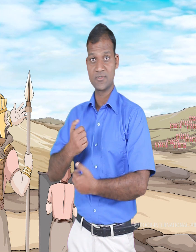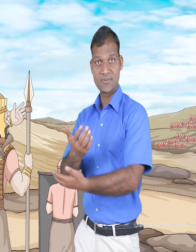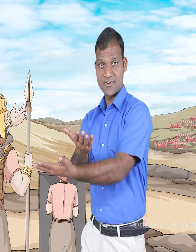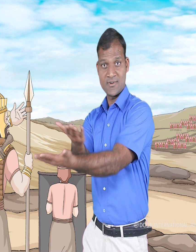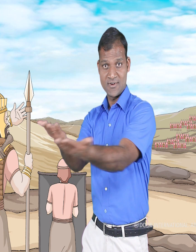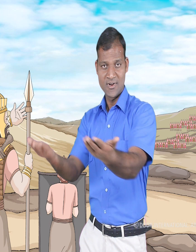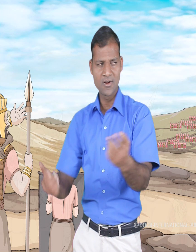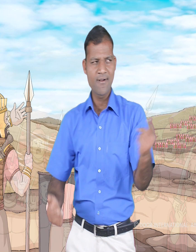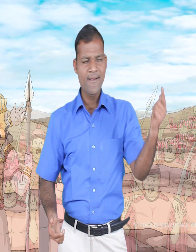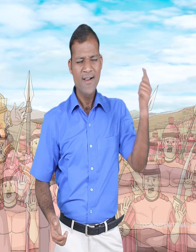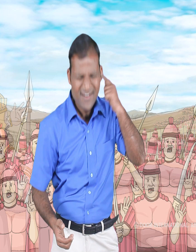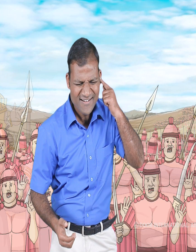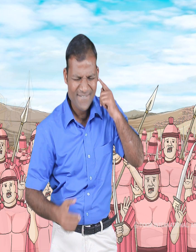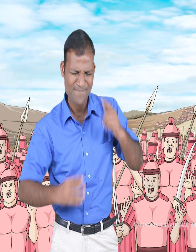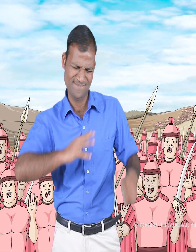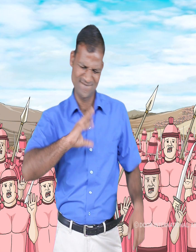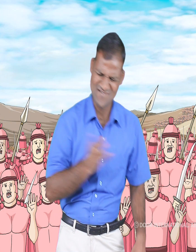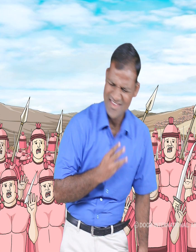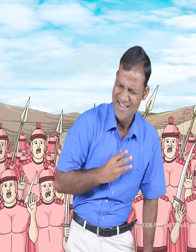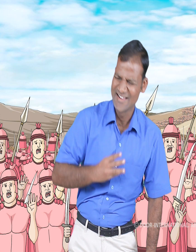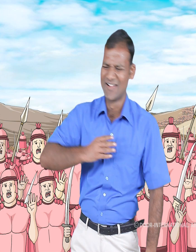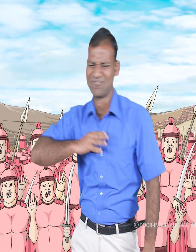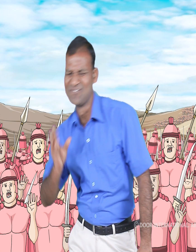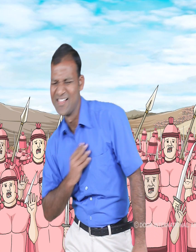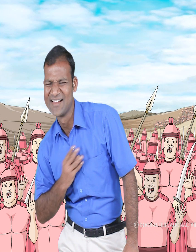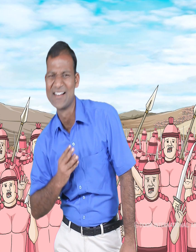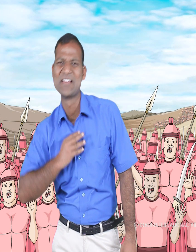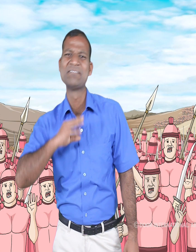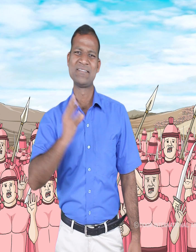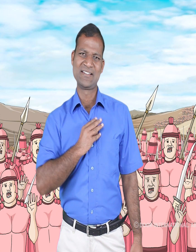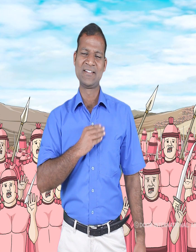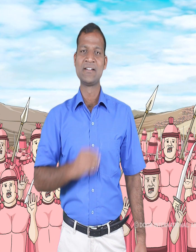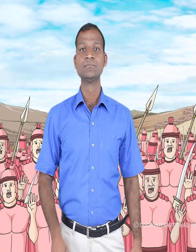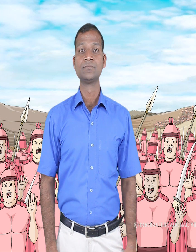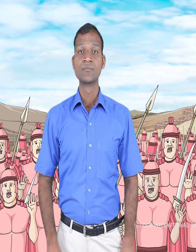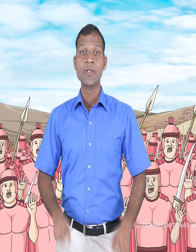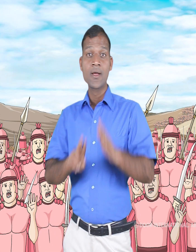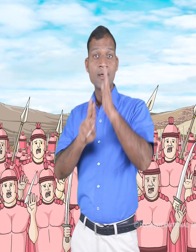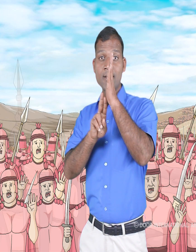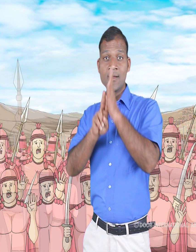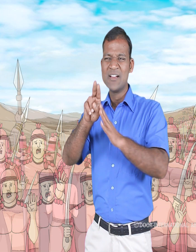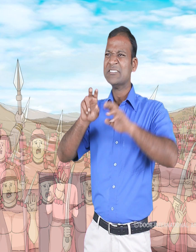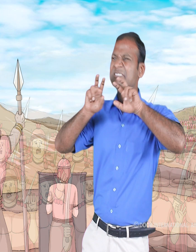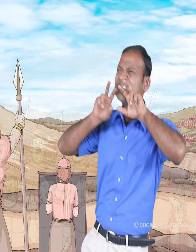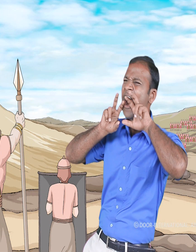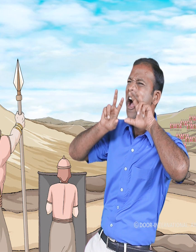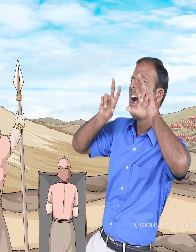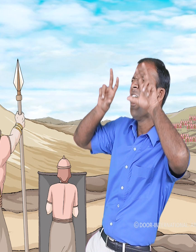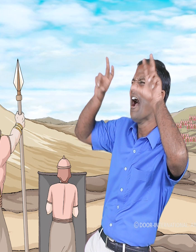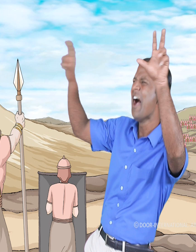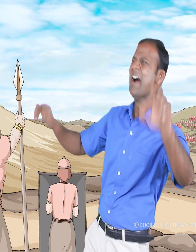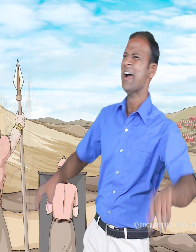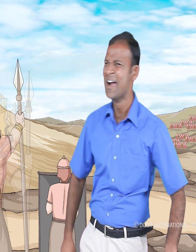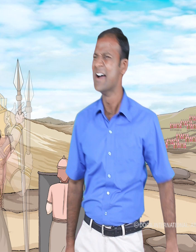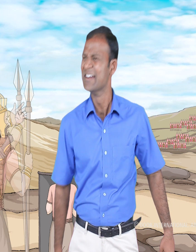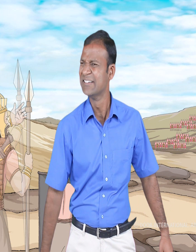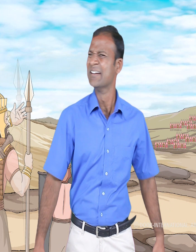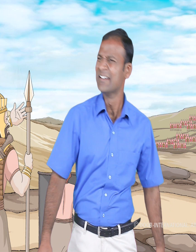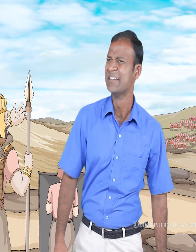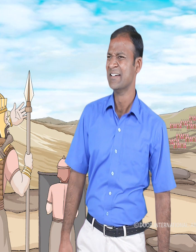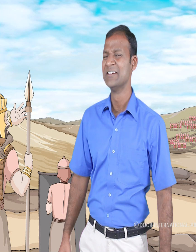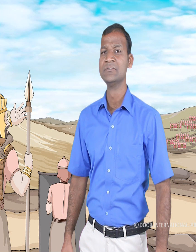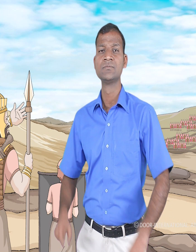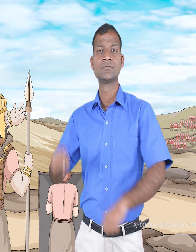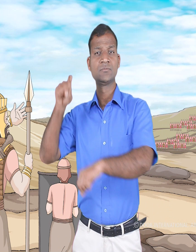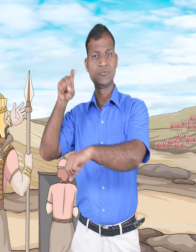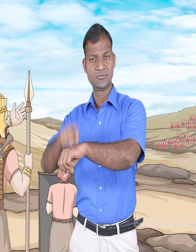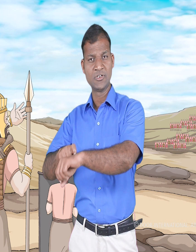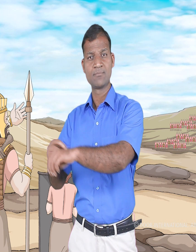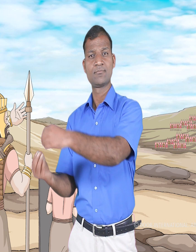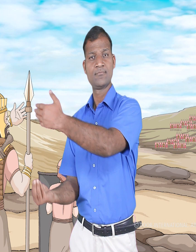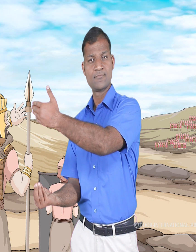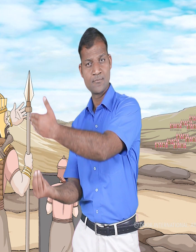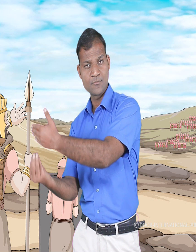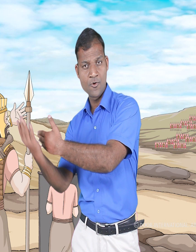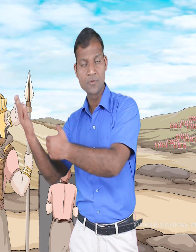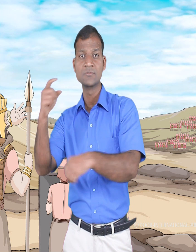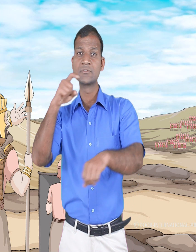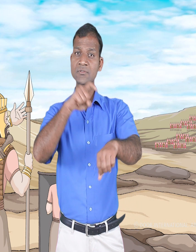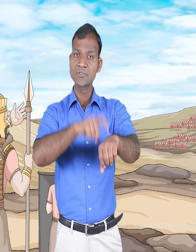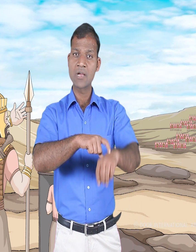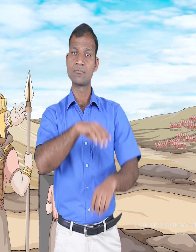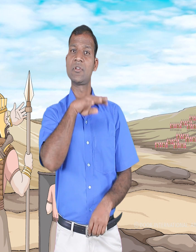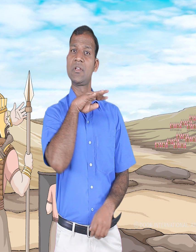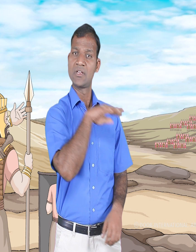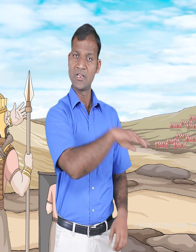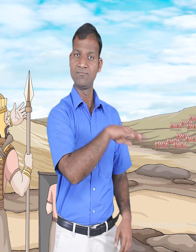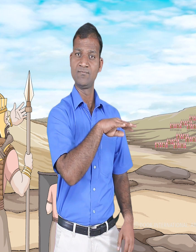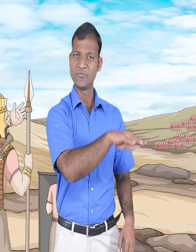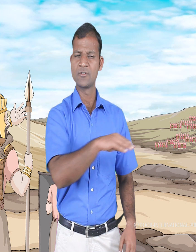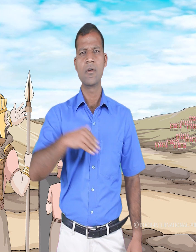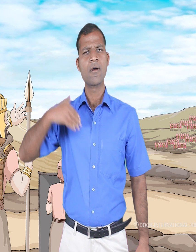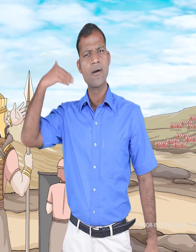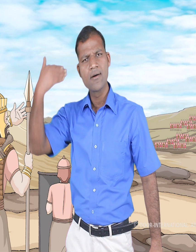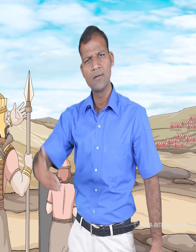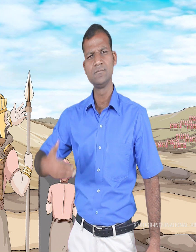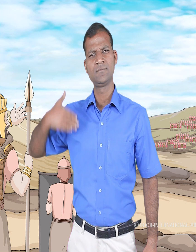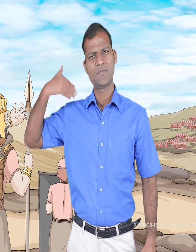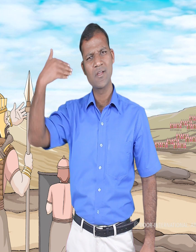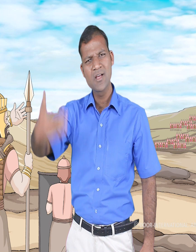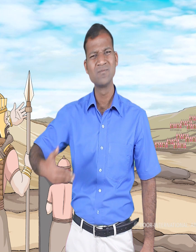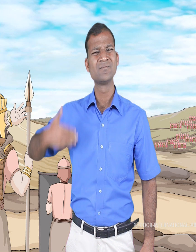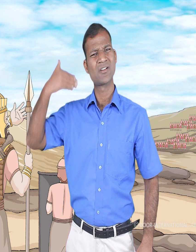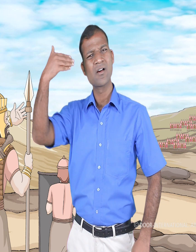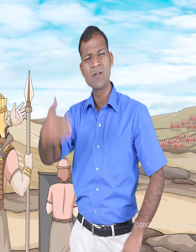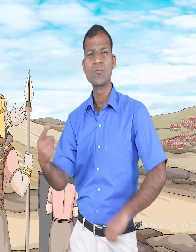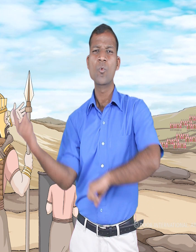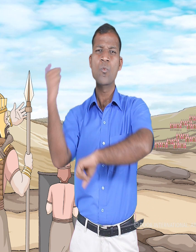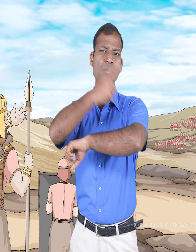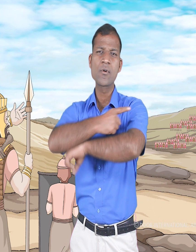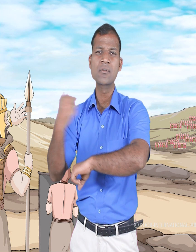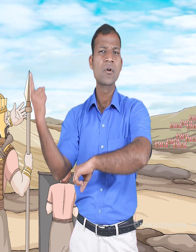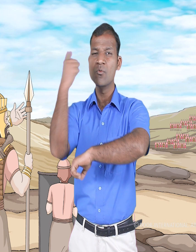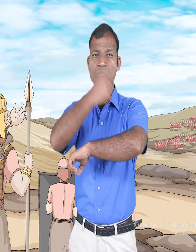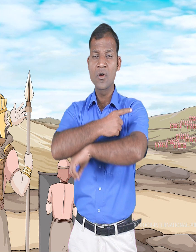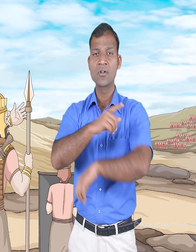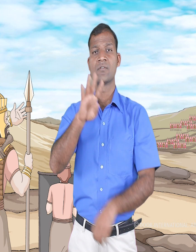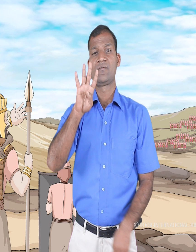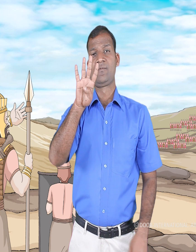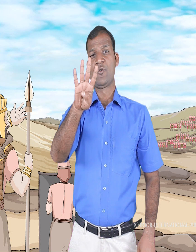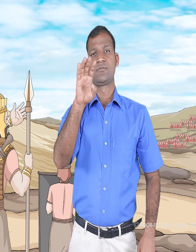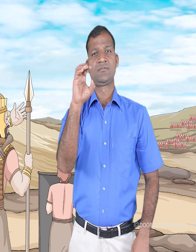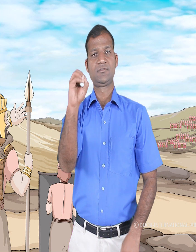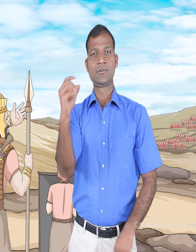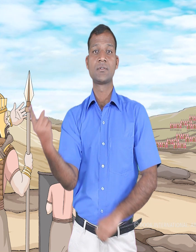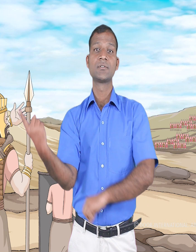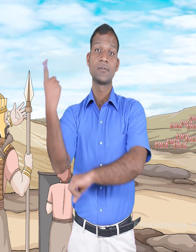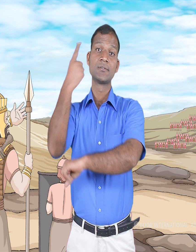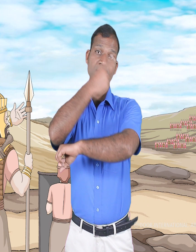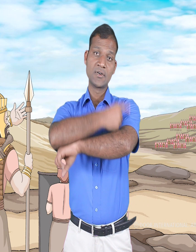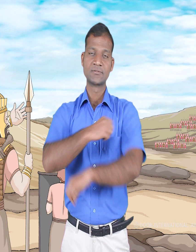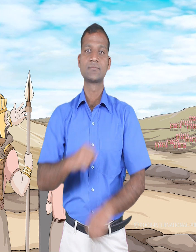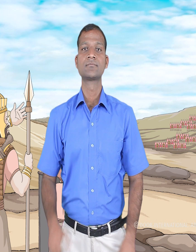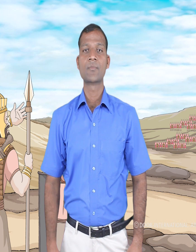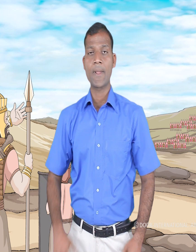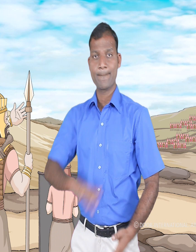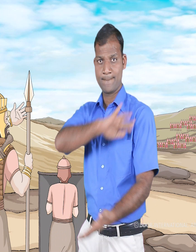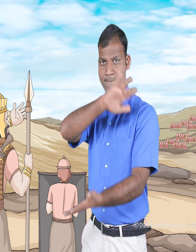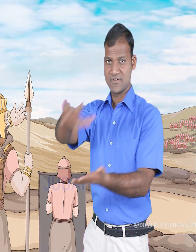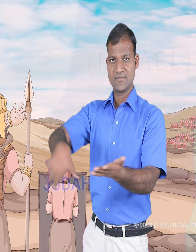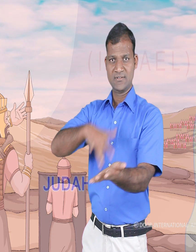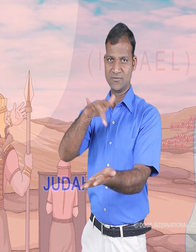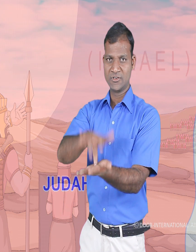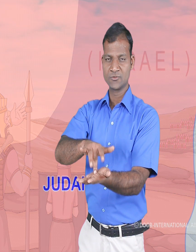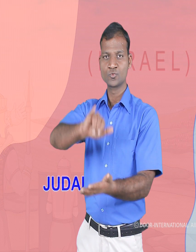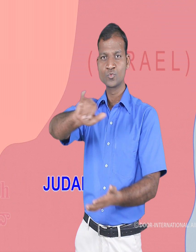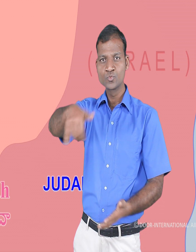On hearing the words of the Philistine, Saul and all the Israelites were dismayed and greatly afraid.